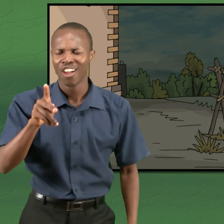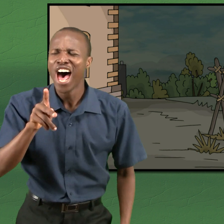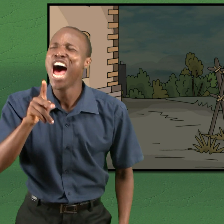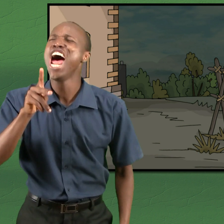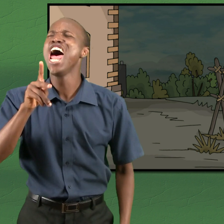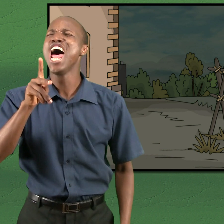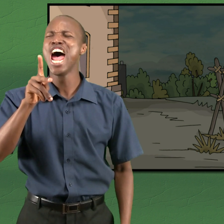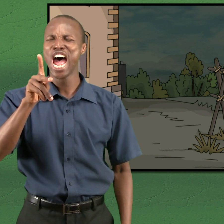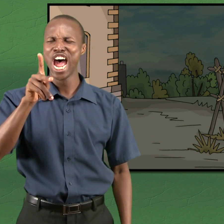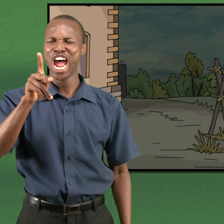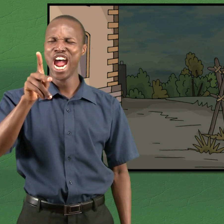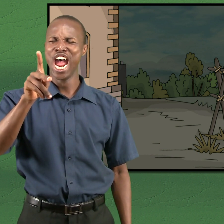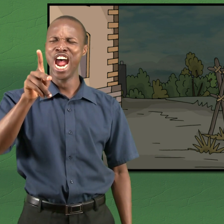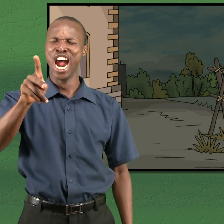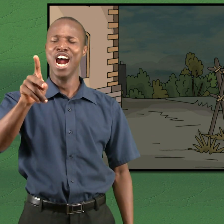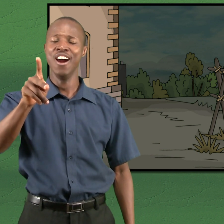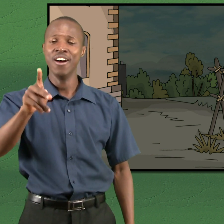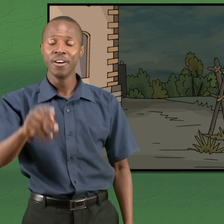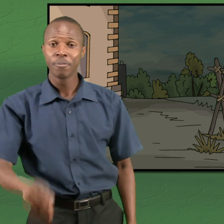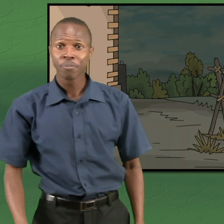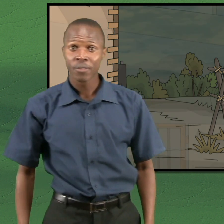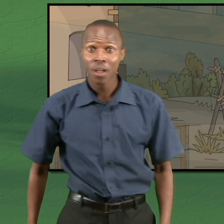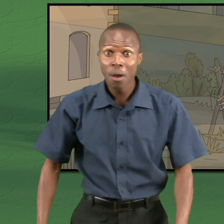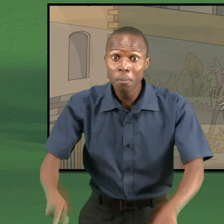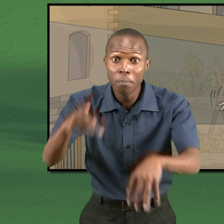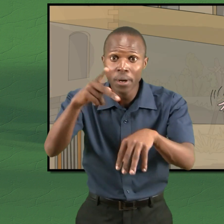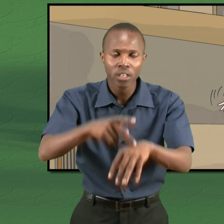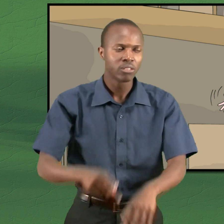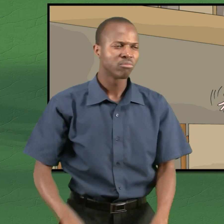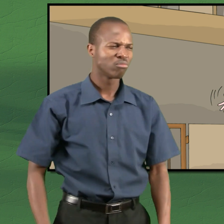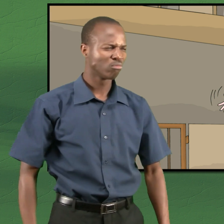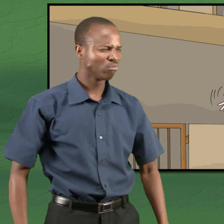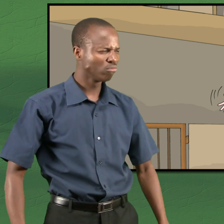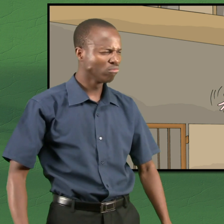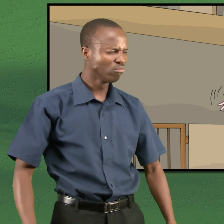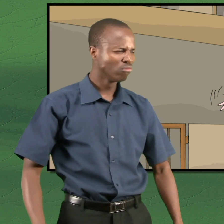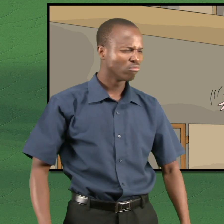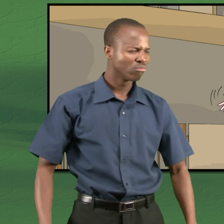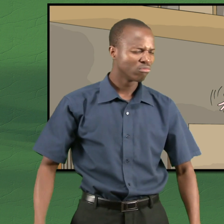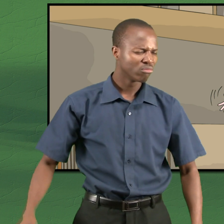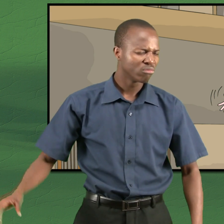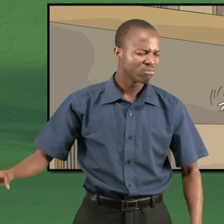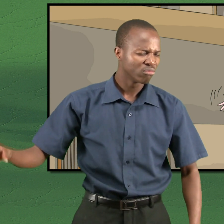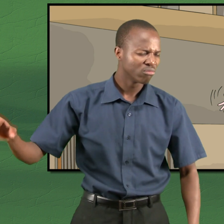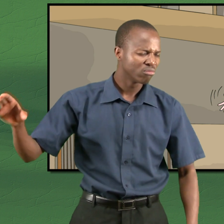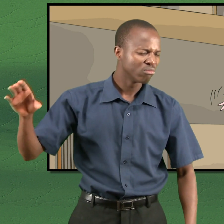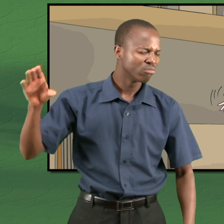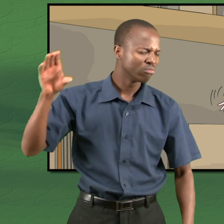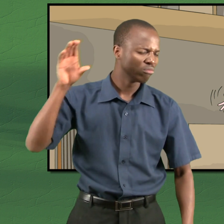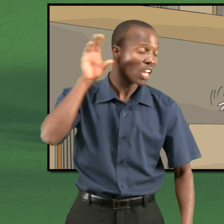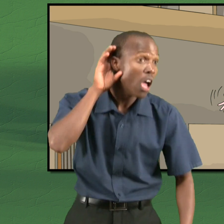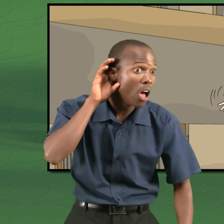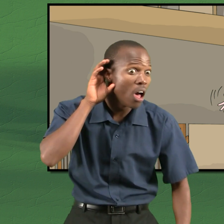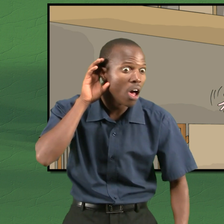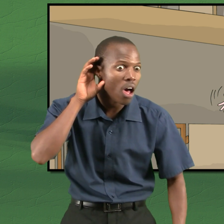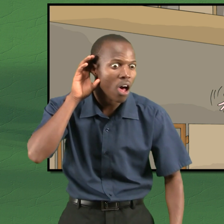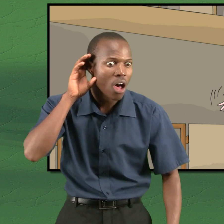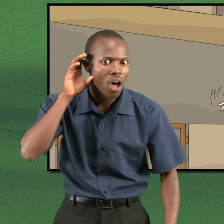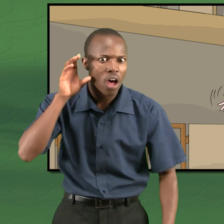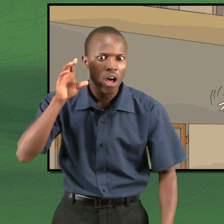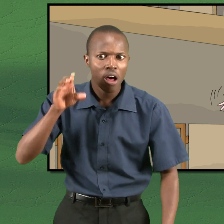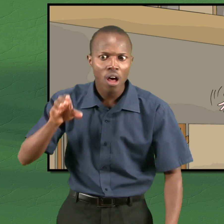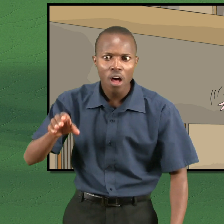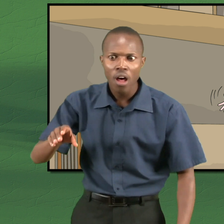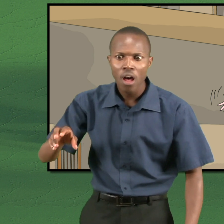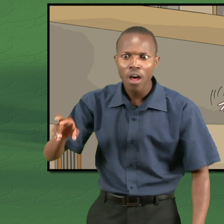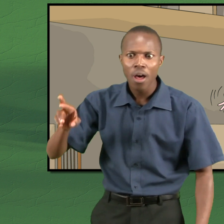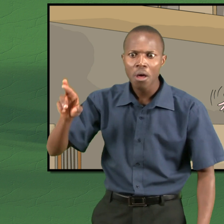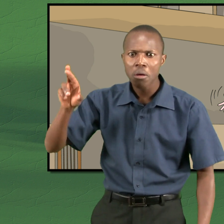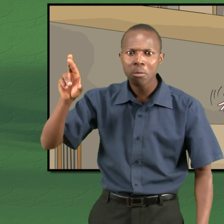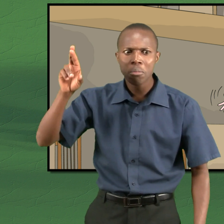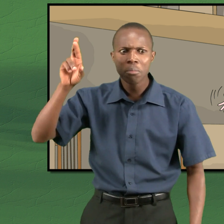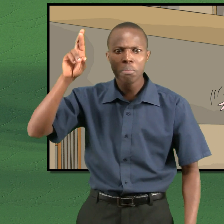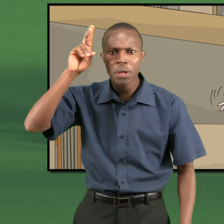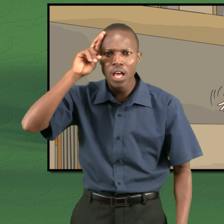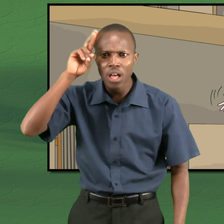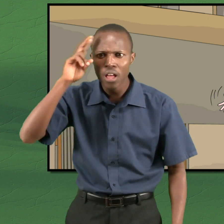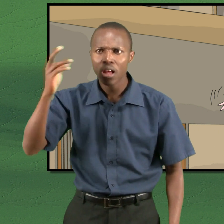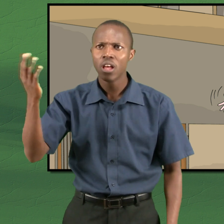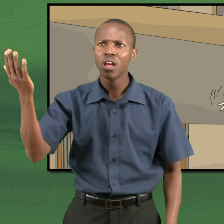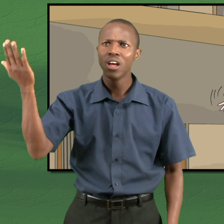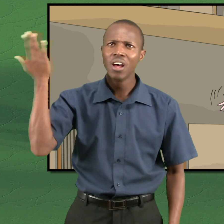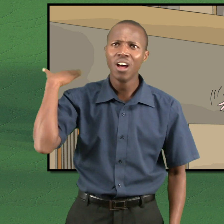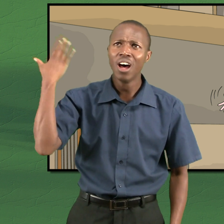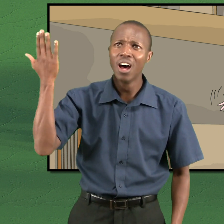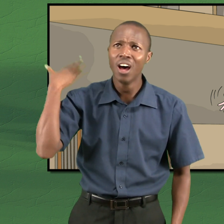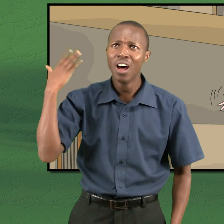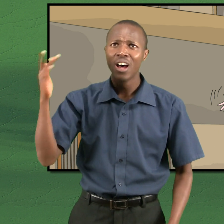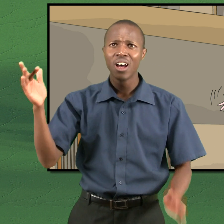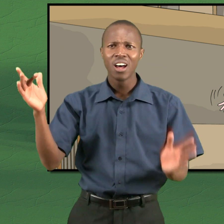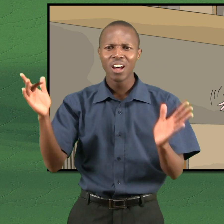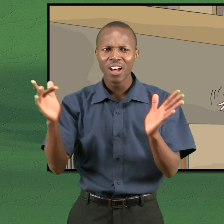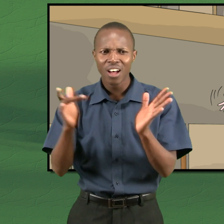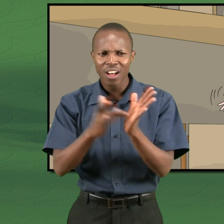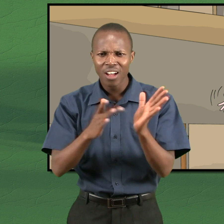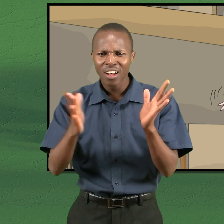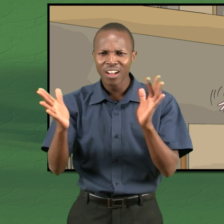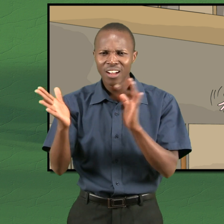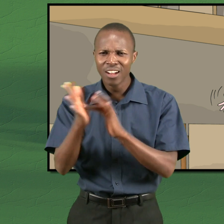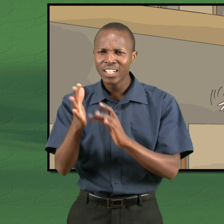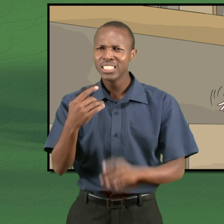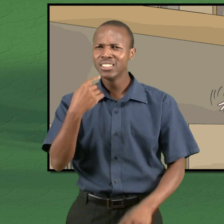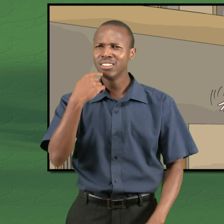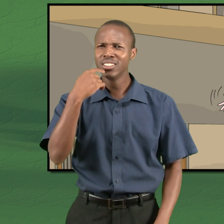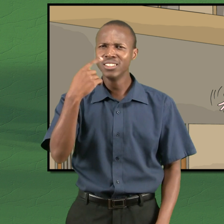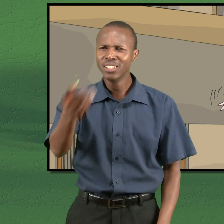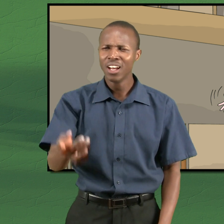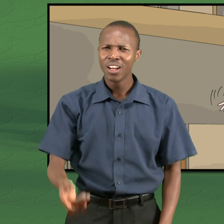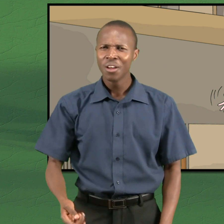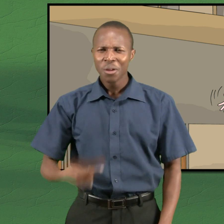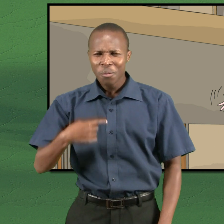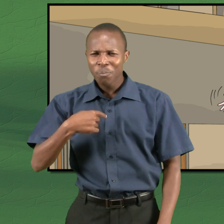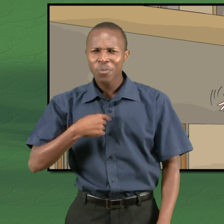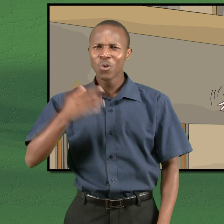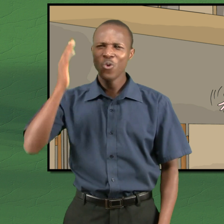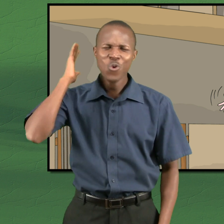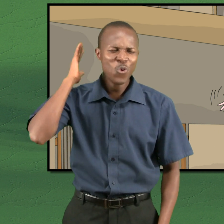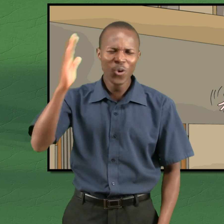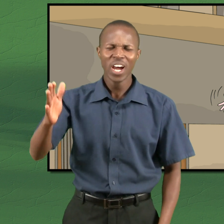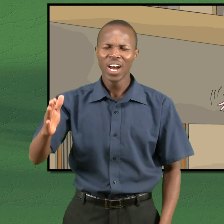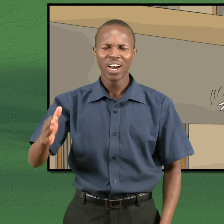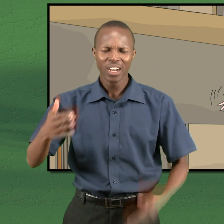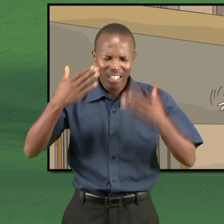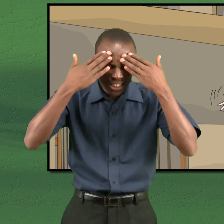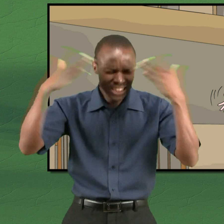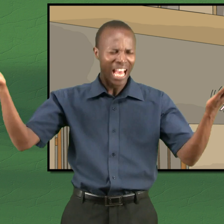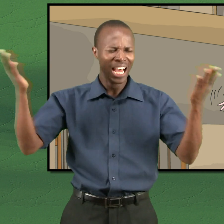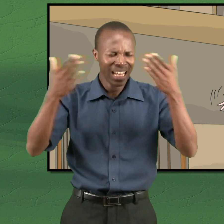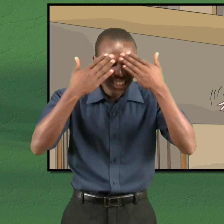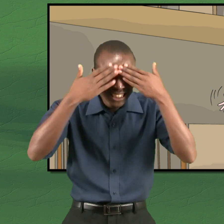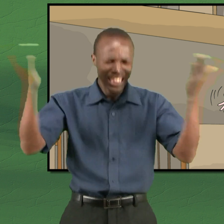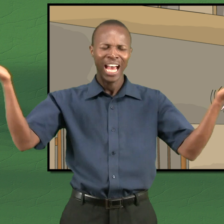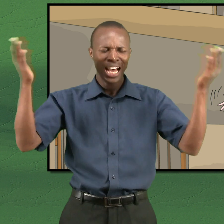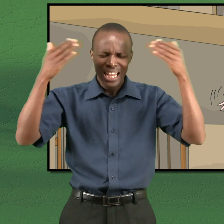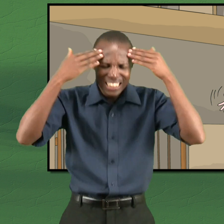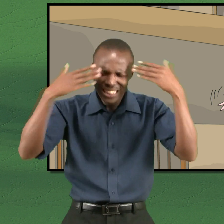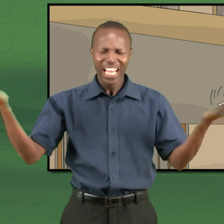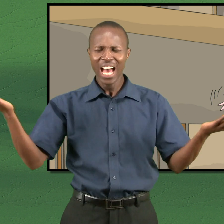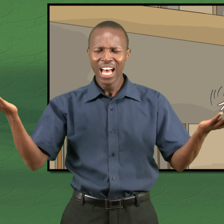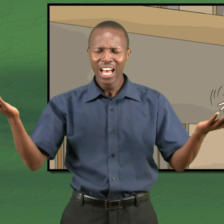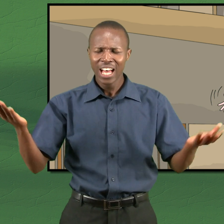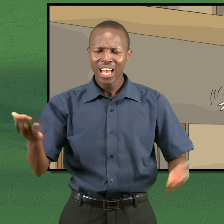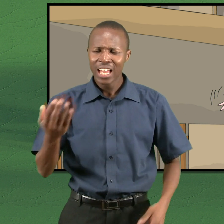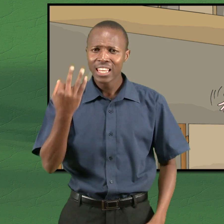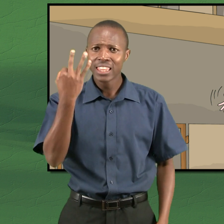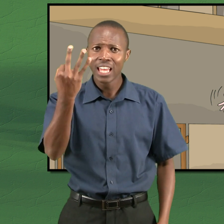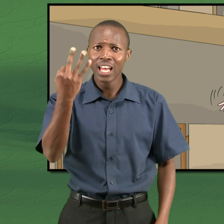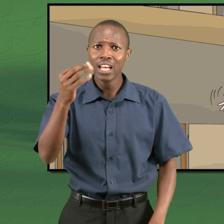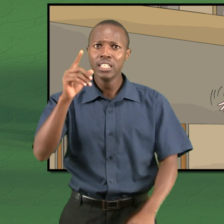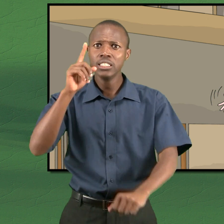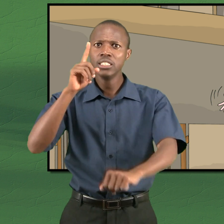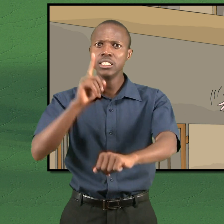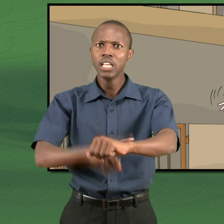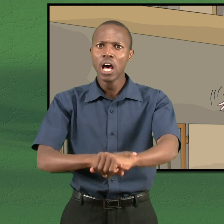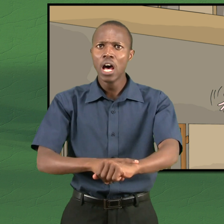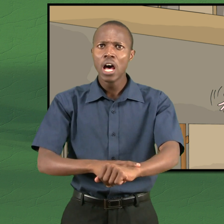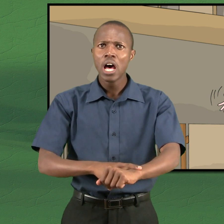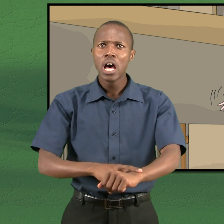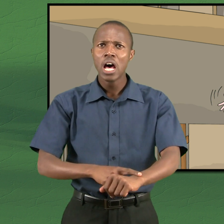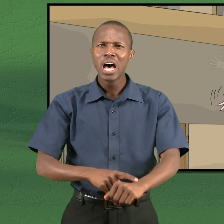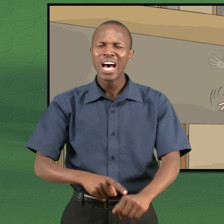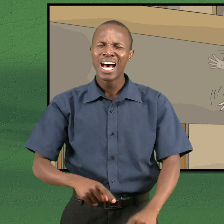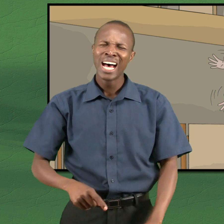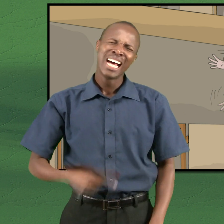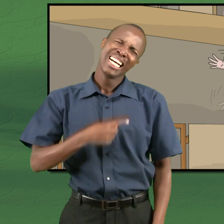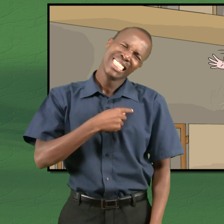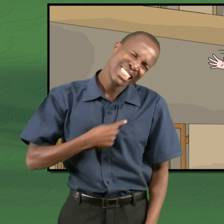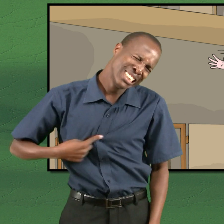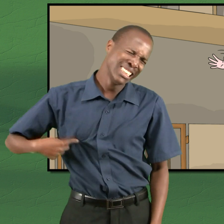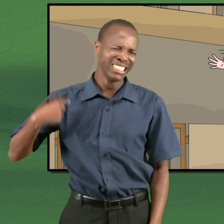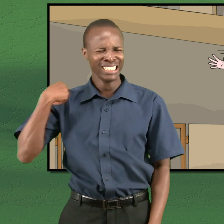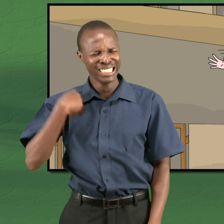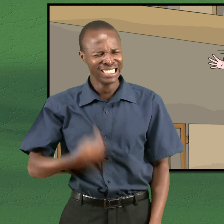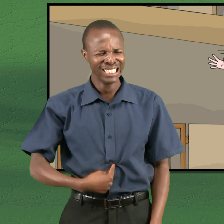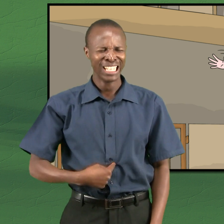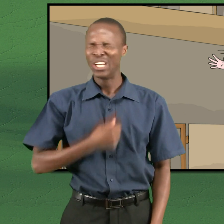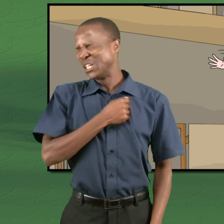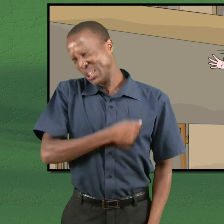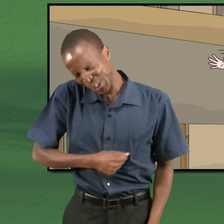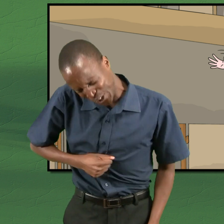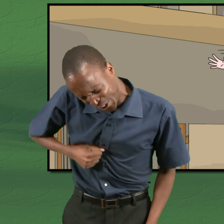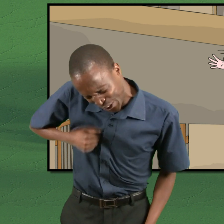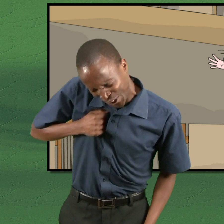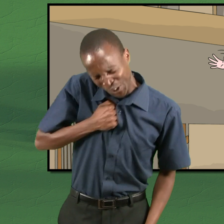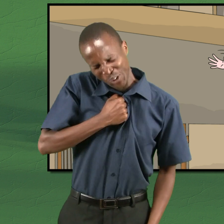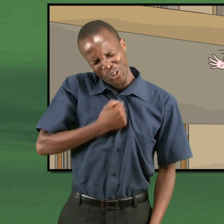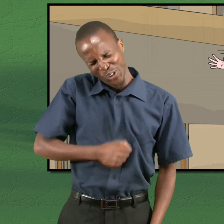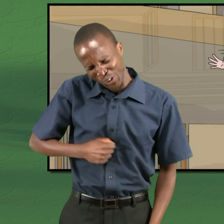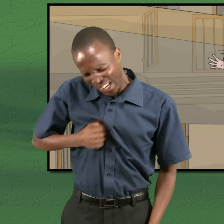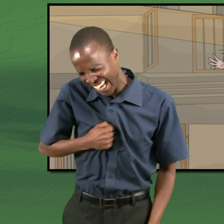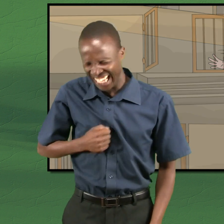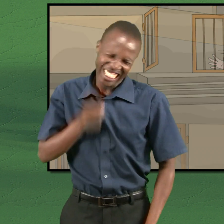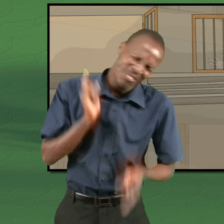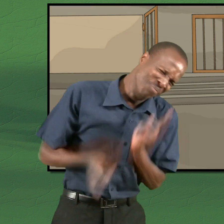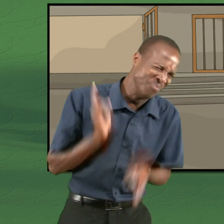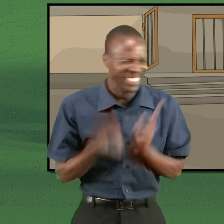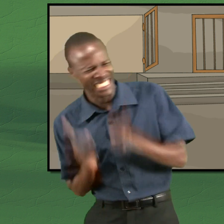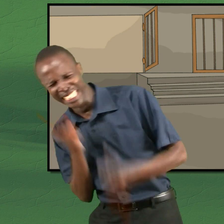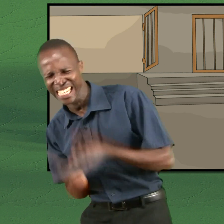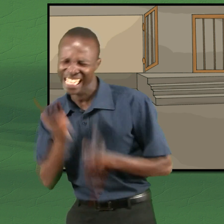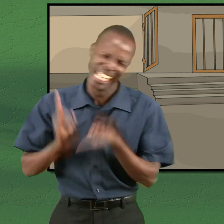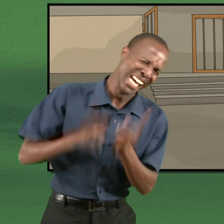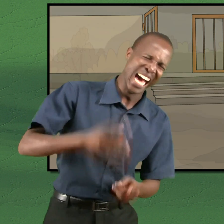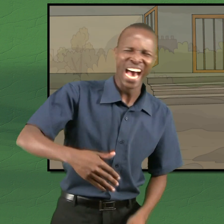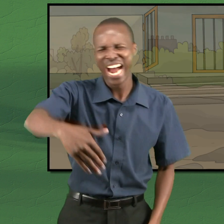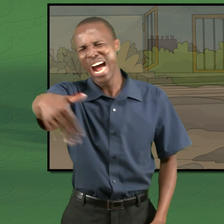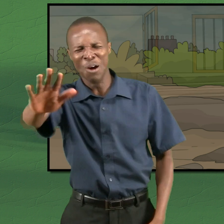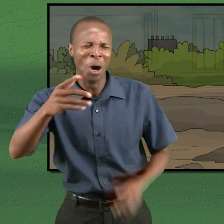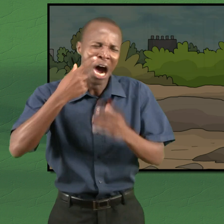Then Peter remembered the word that Jesus had spoken: “Before the rooster crows, you will deny Me three times.”